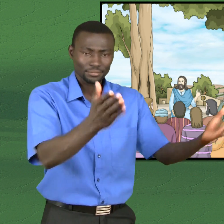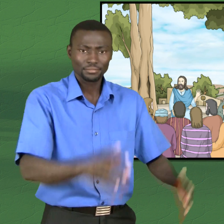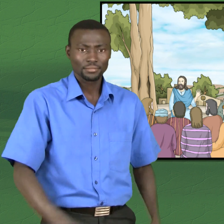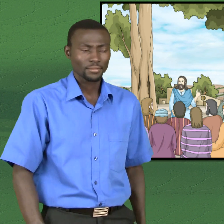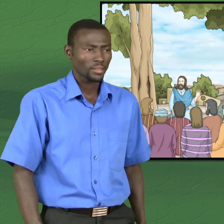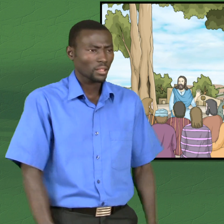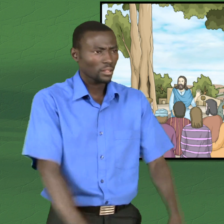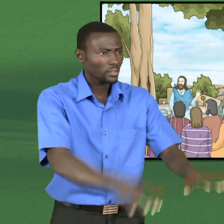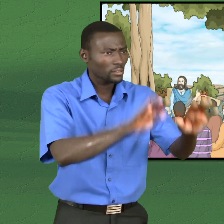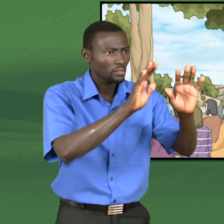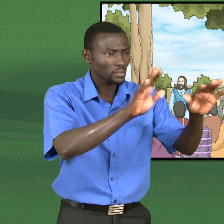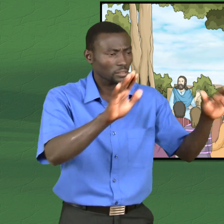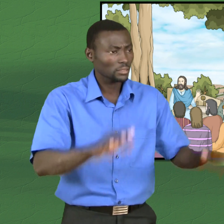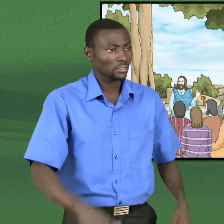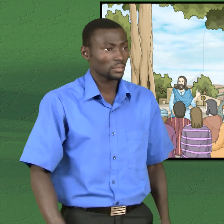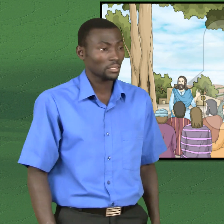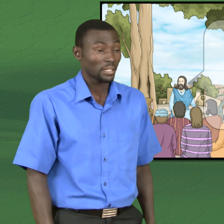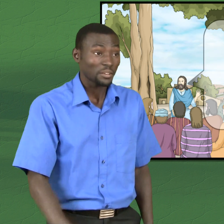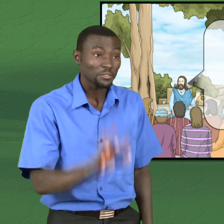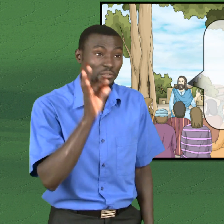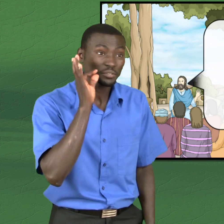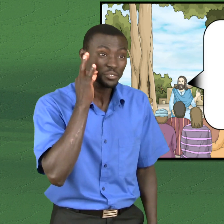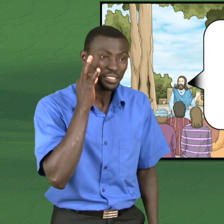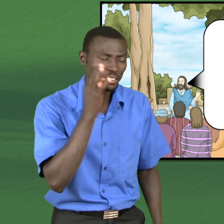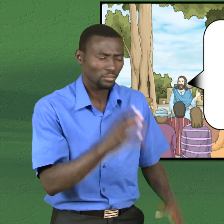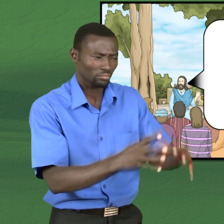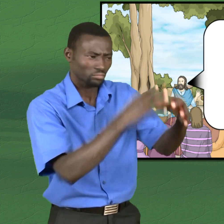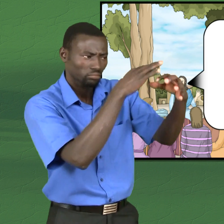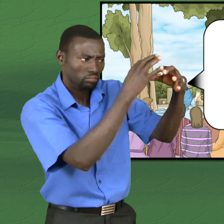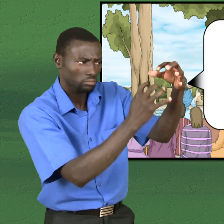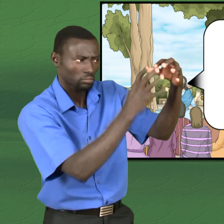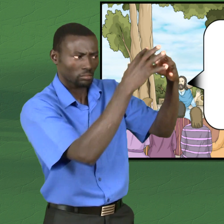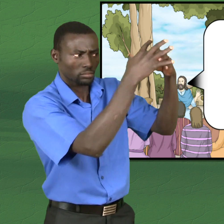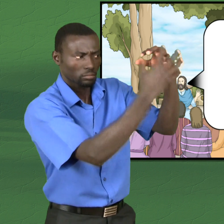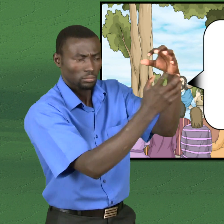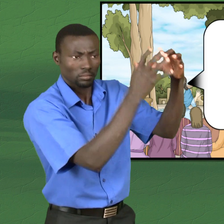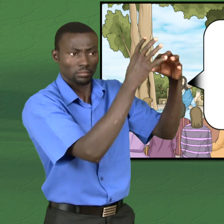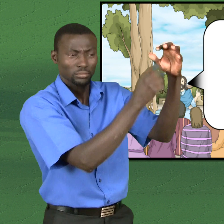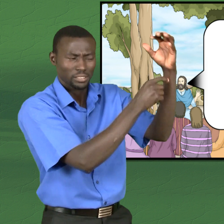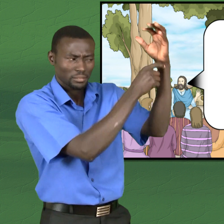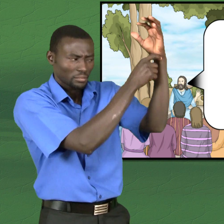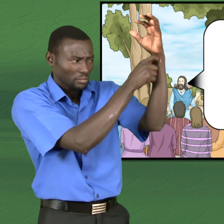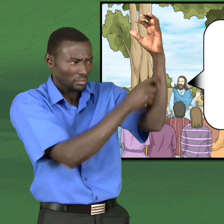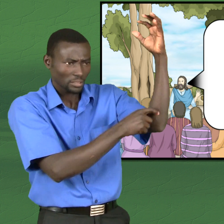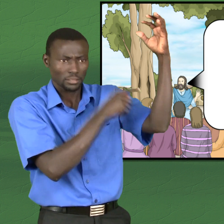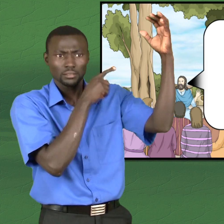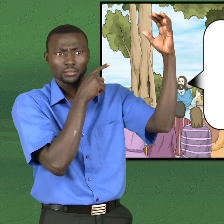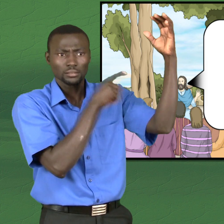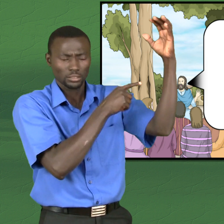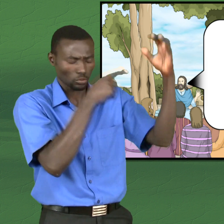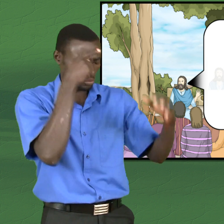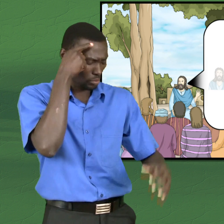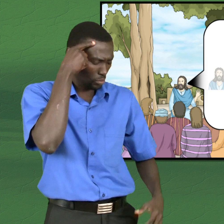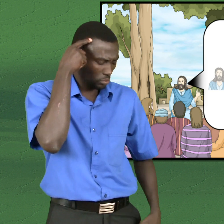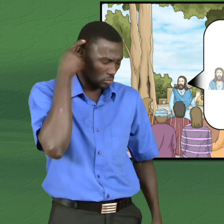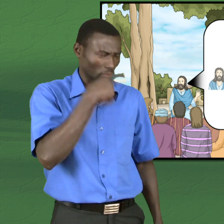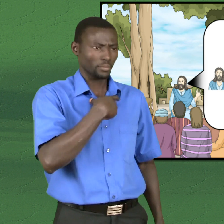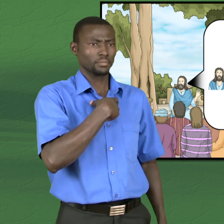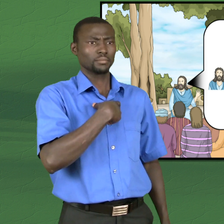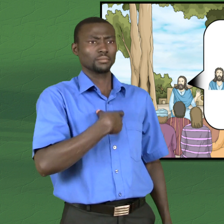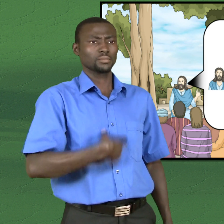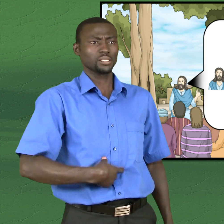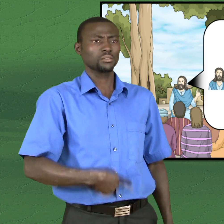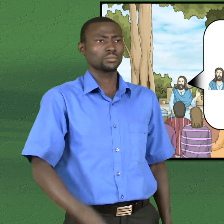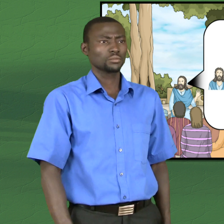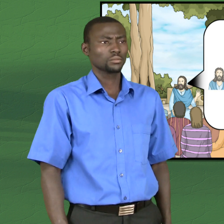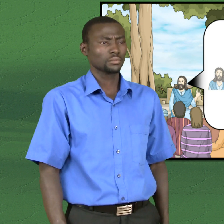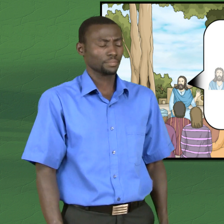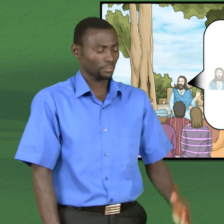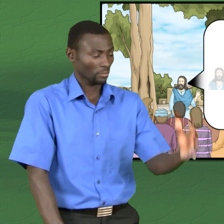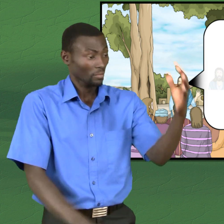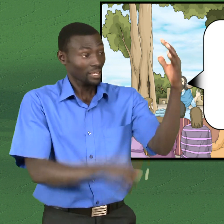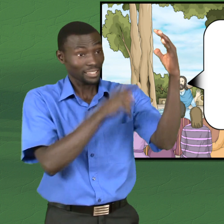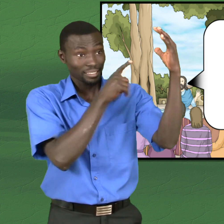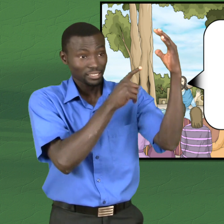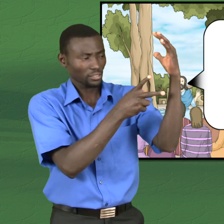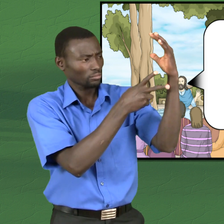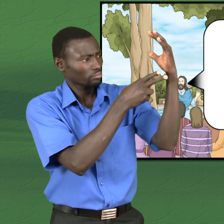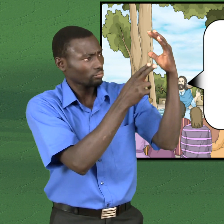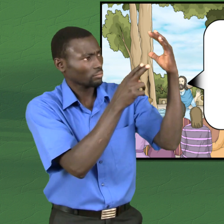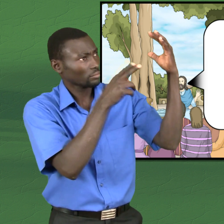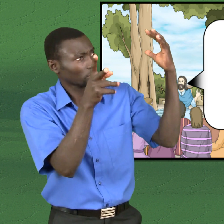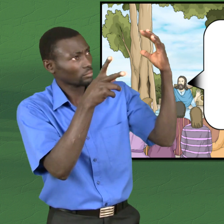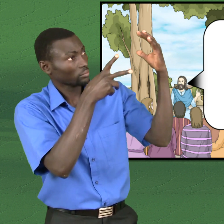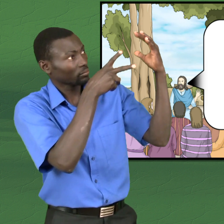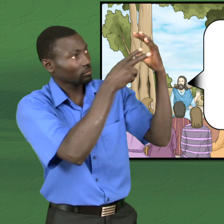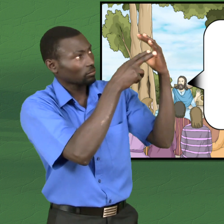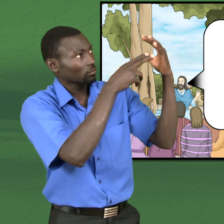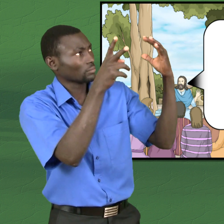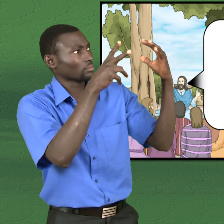“I am the true vine, and My Father is the keeper of the vineyard.